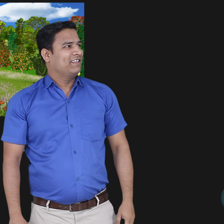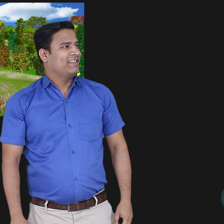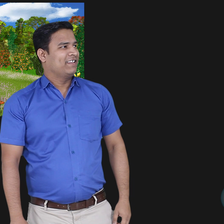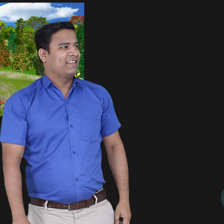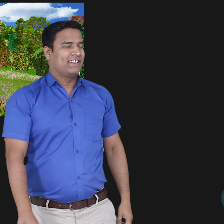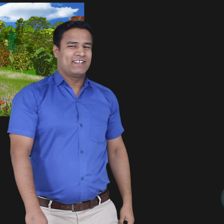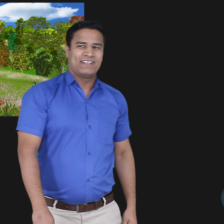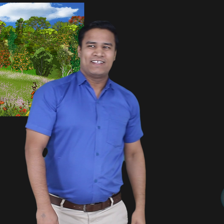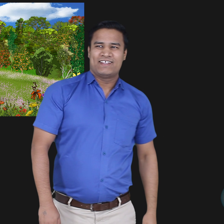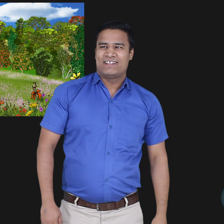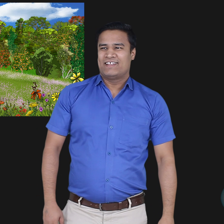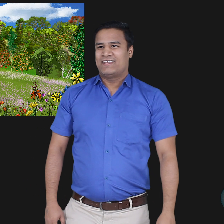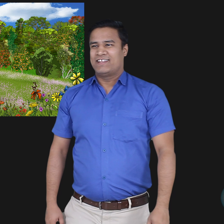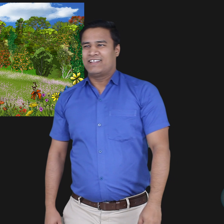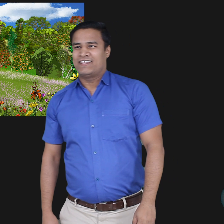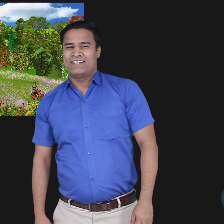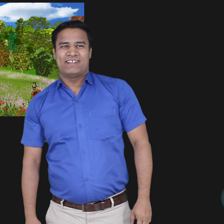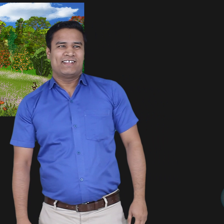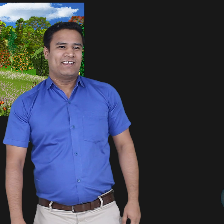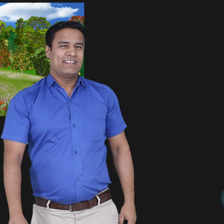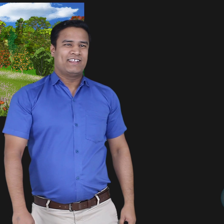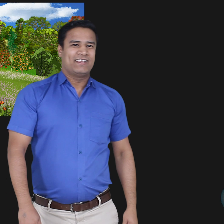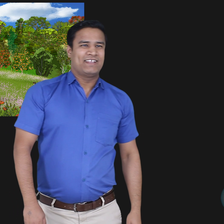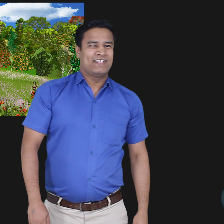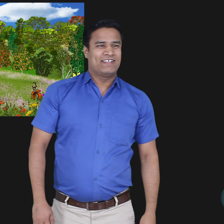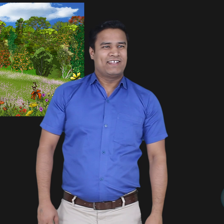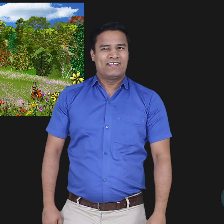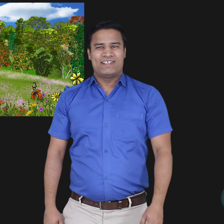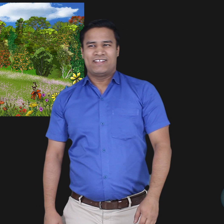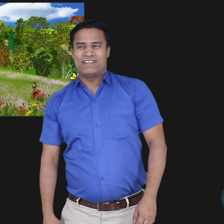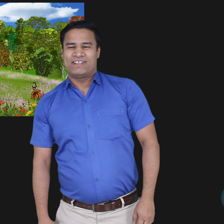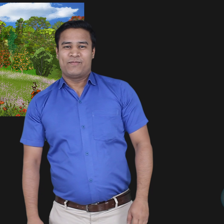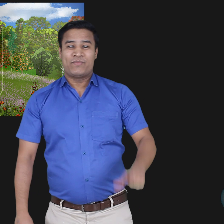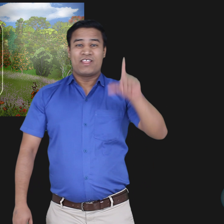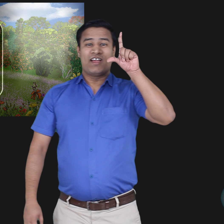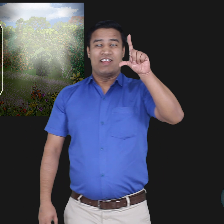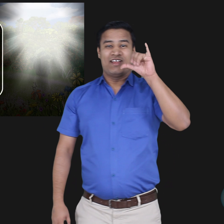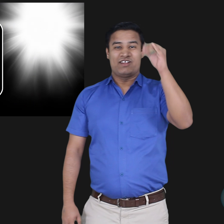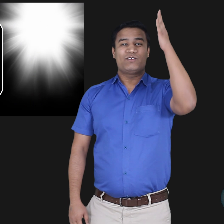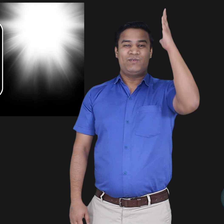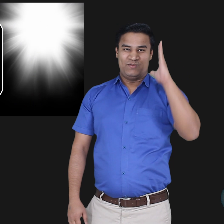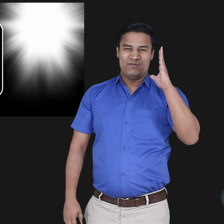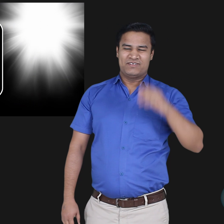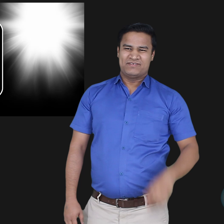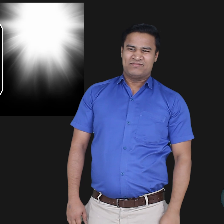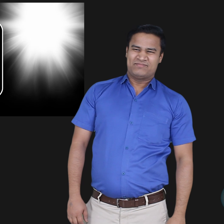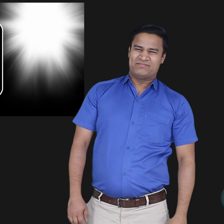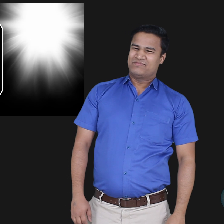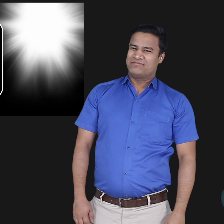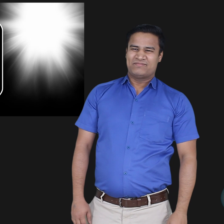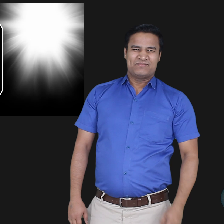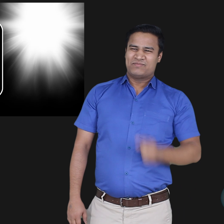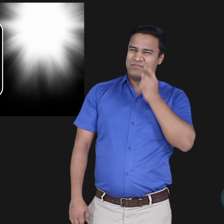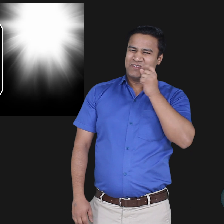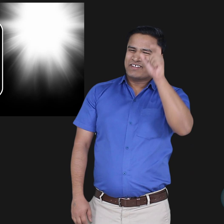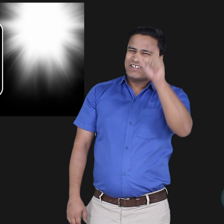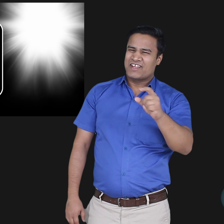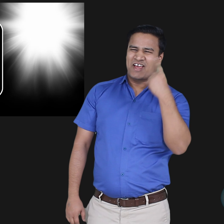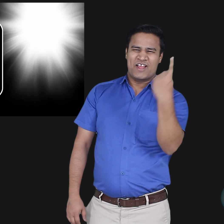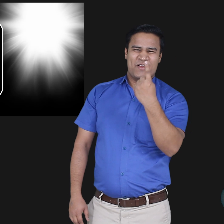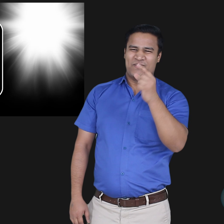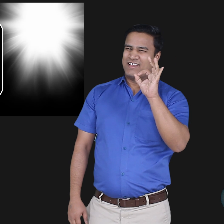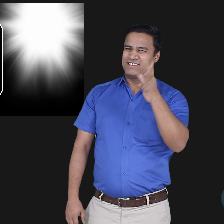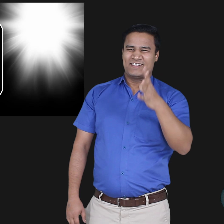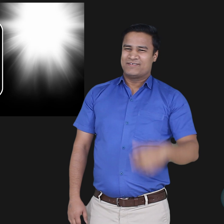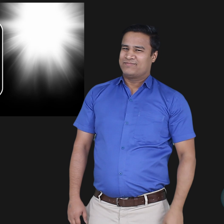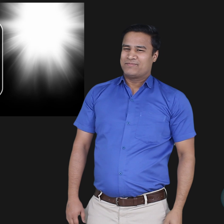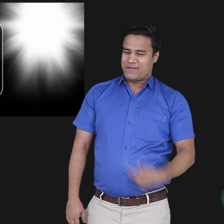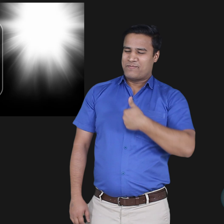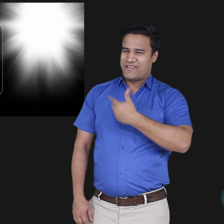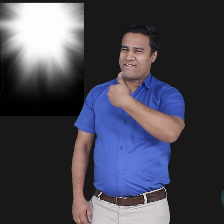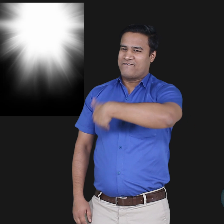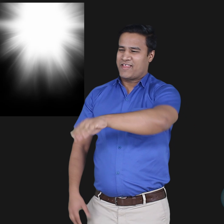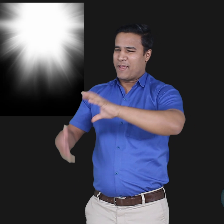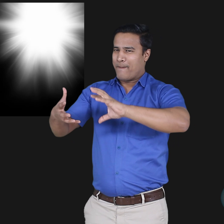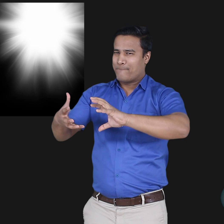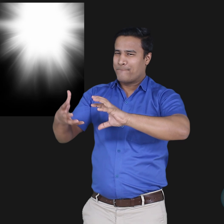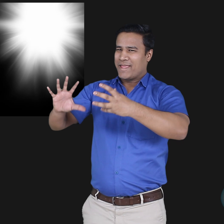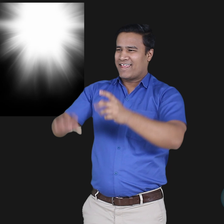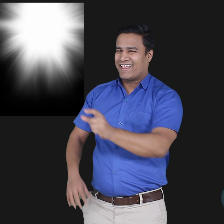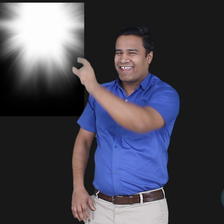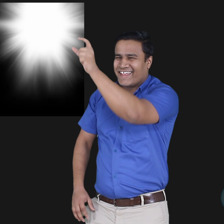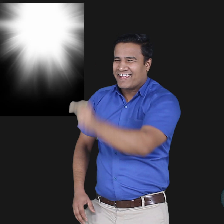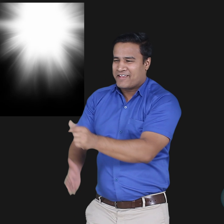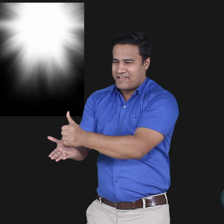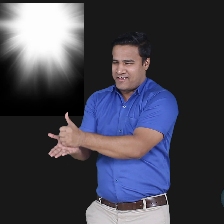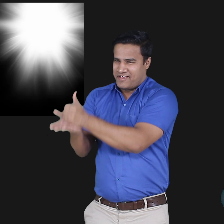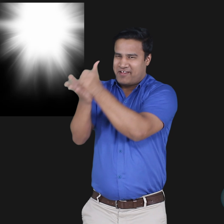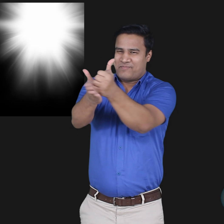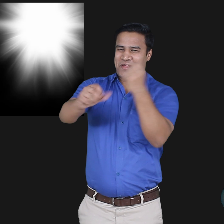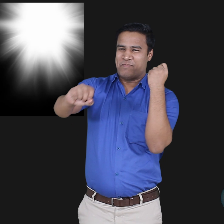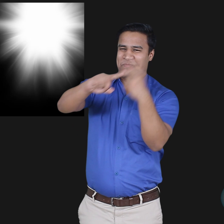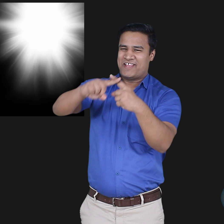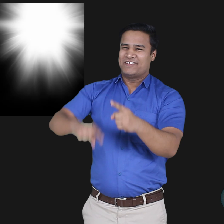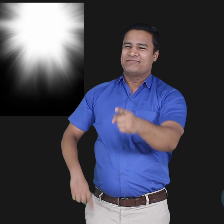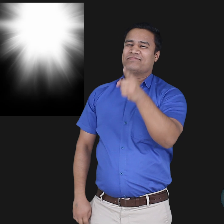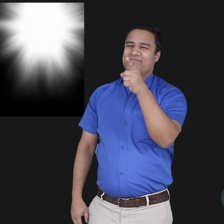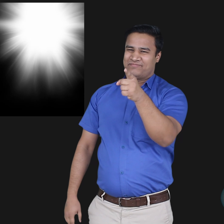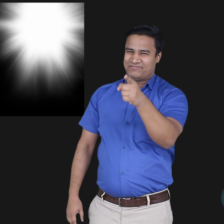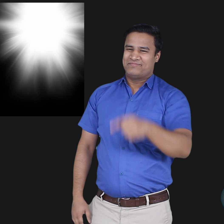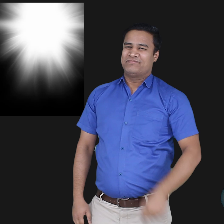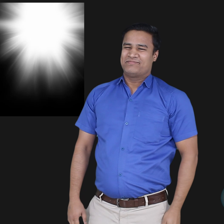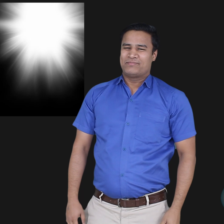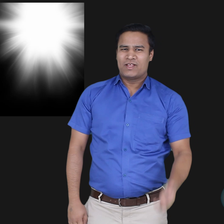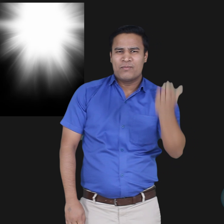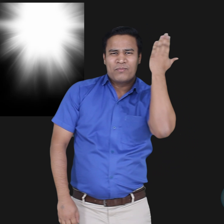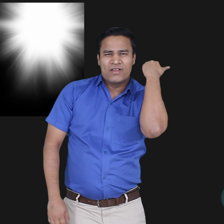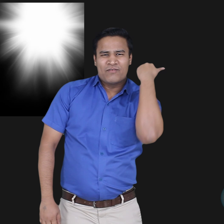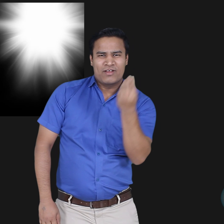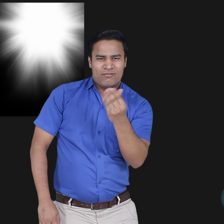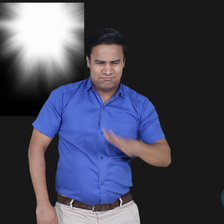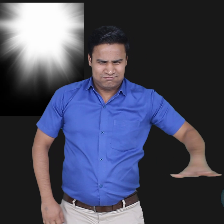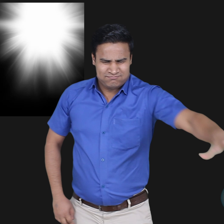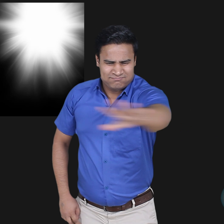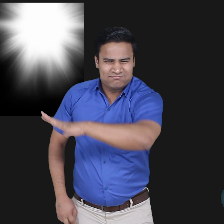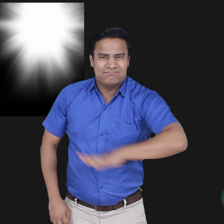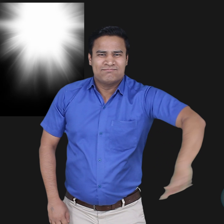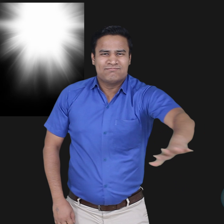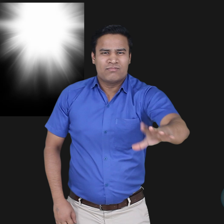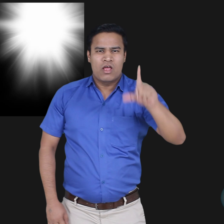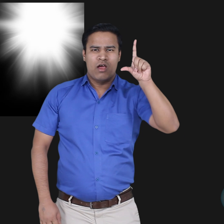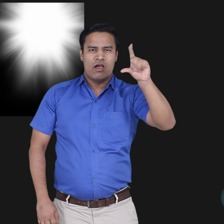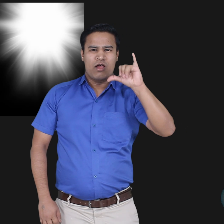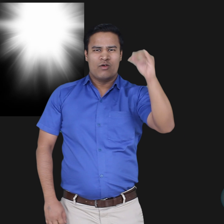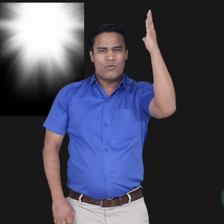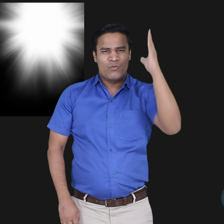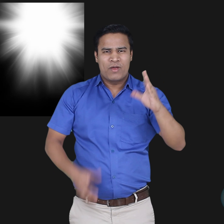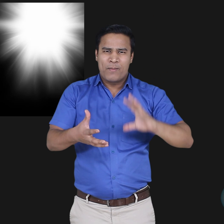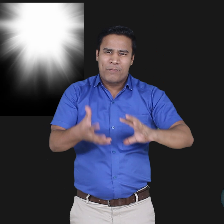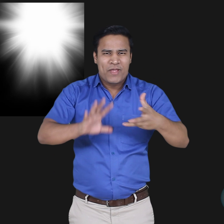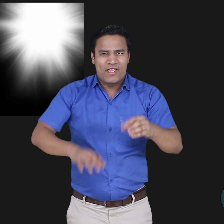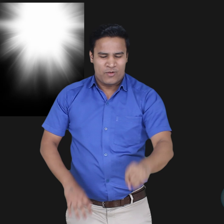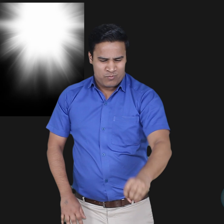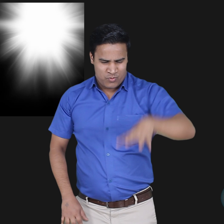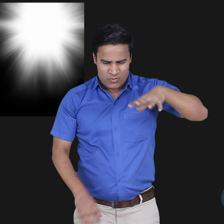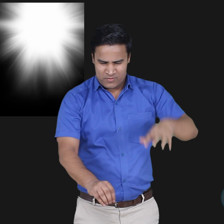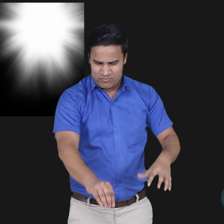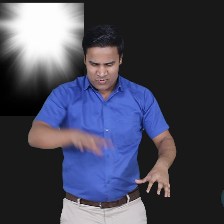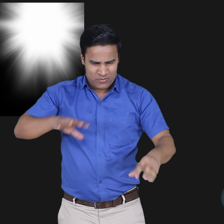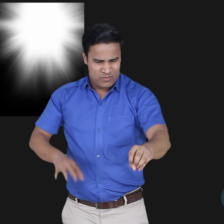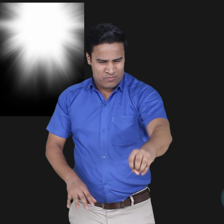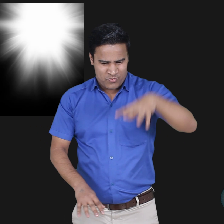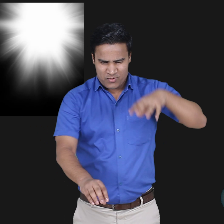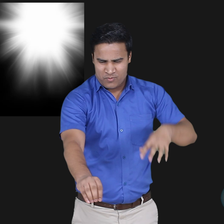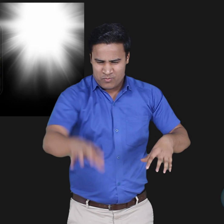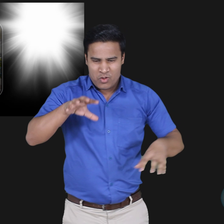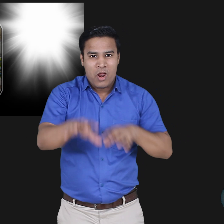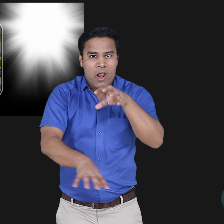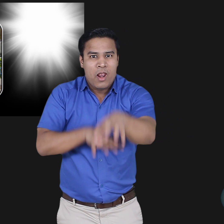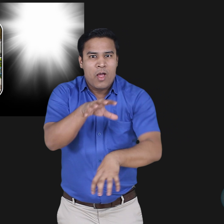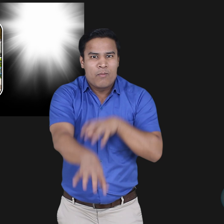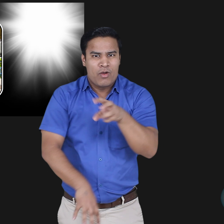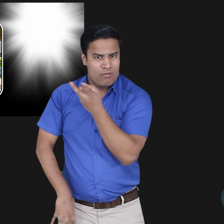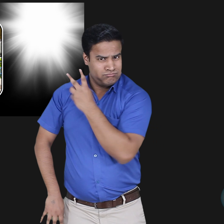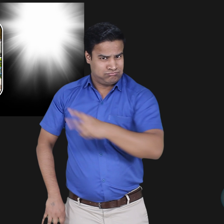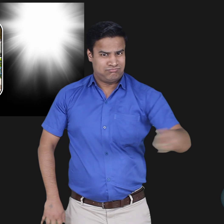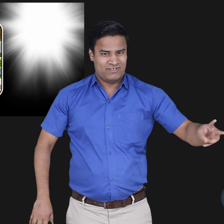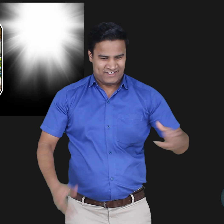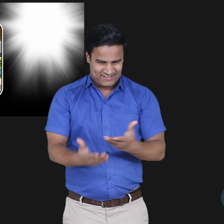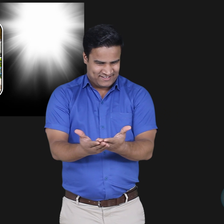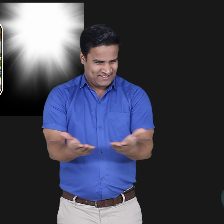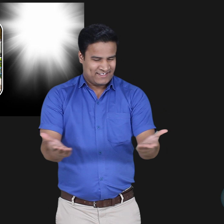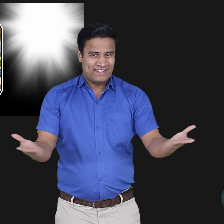The LORD God also said, “It is not good for the man to be alone. I will make for him a suitable helper.”